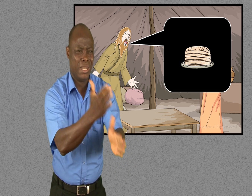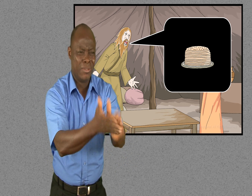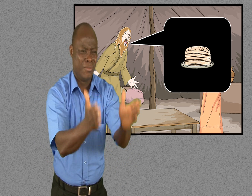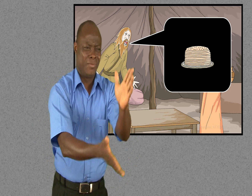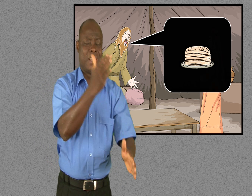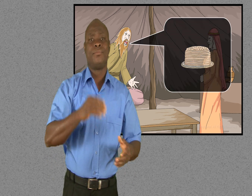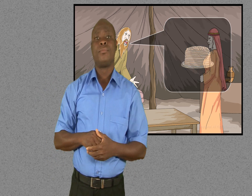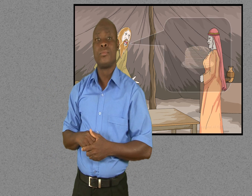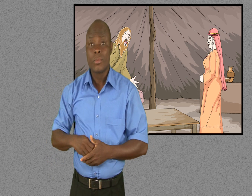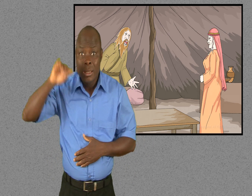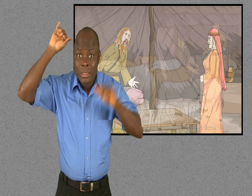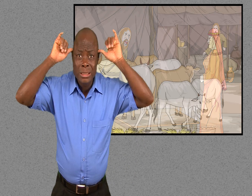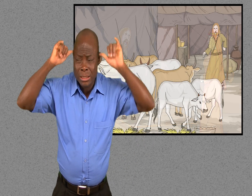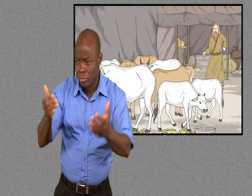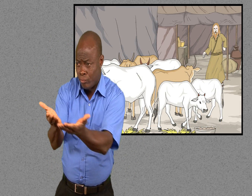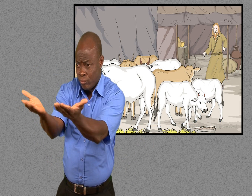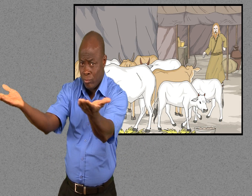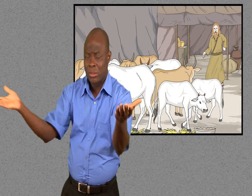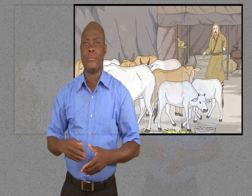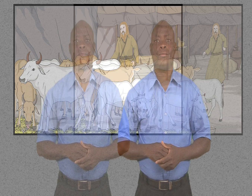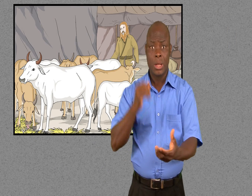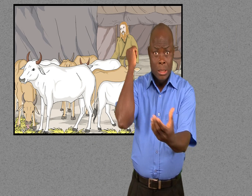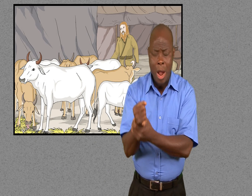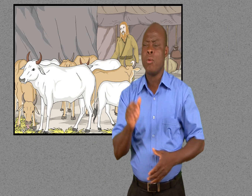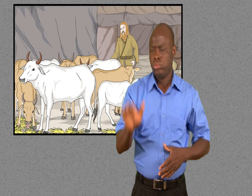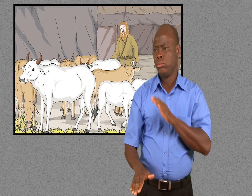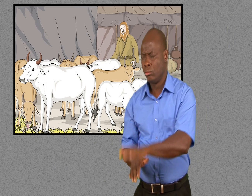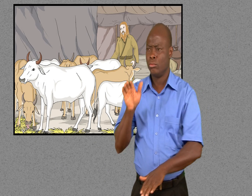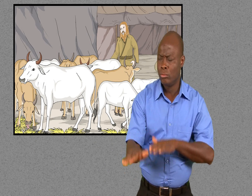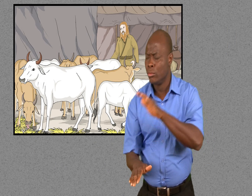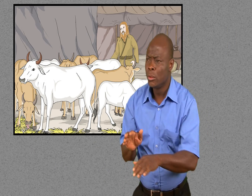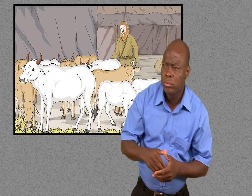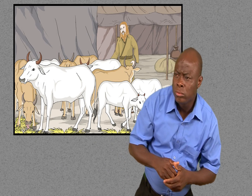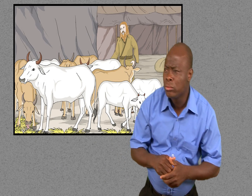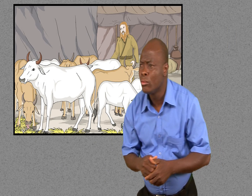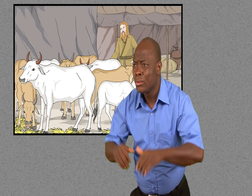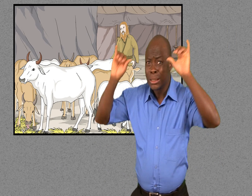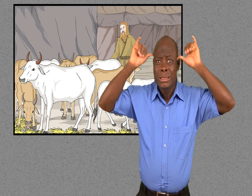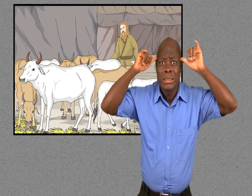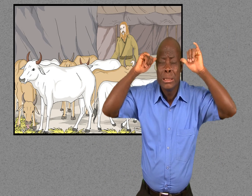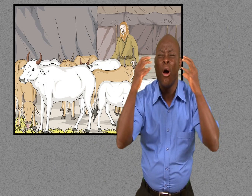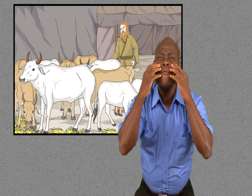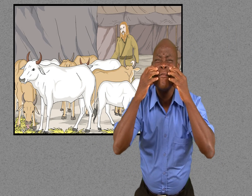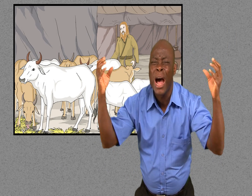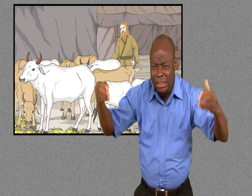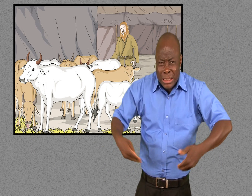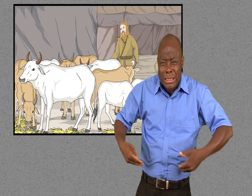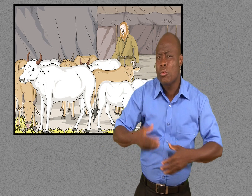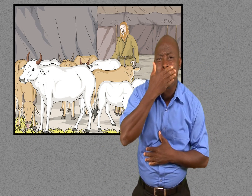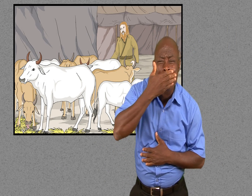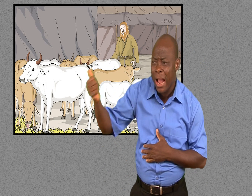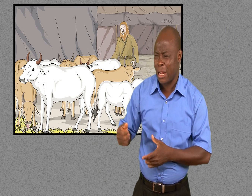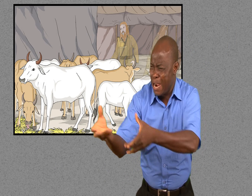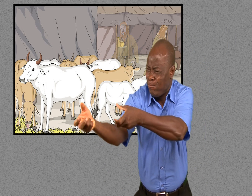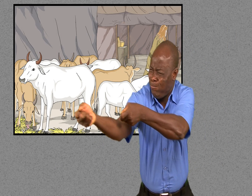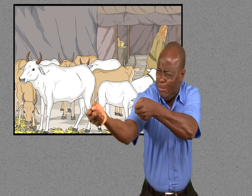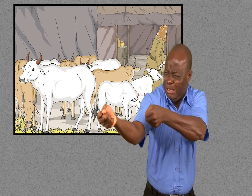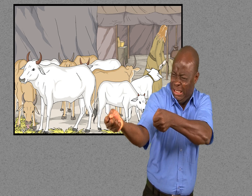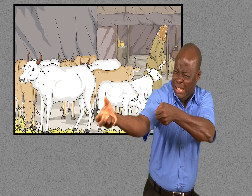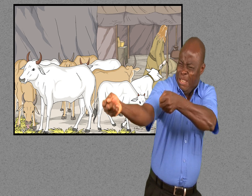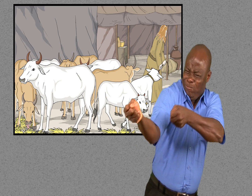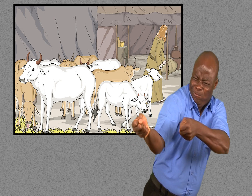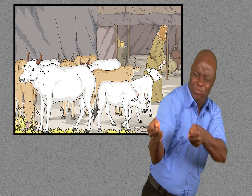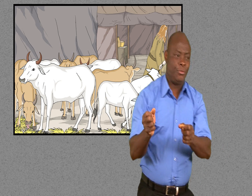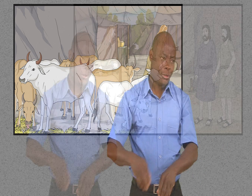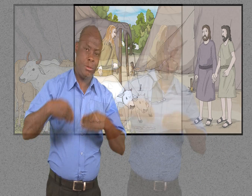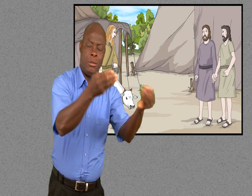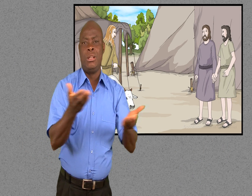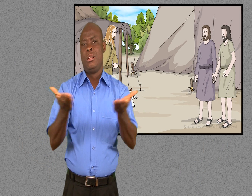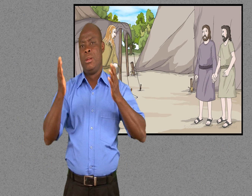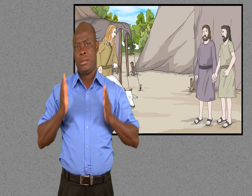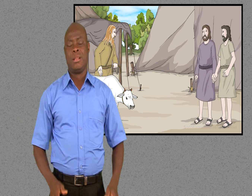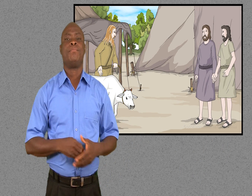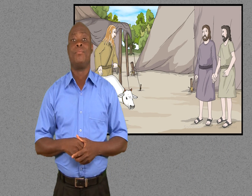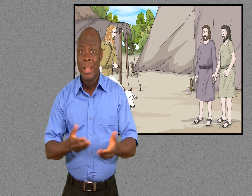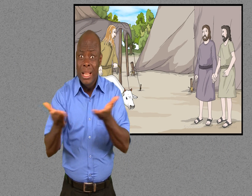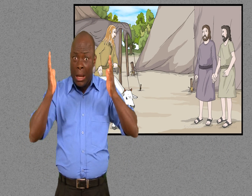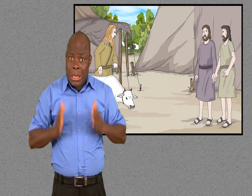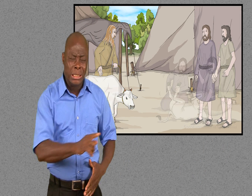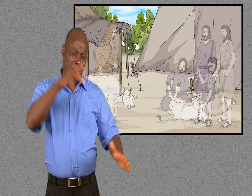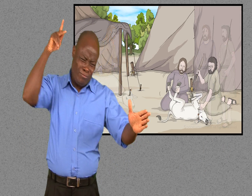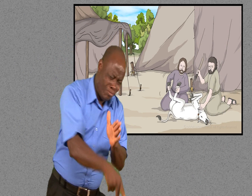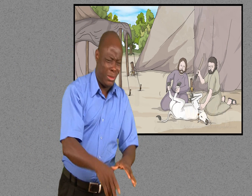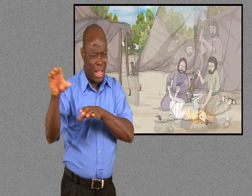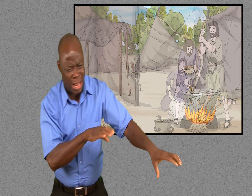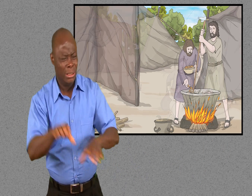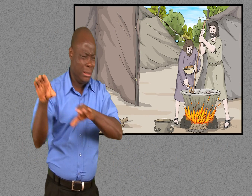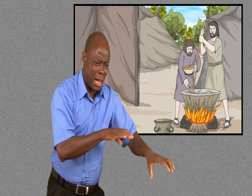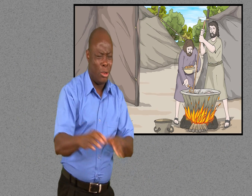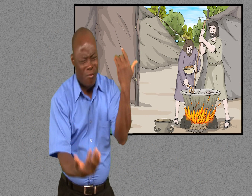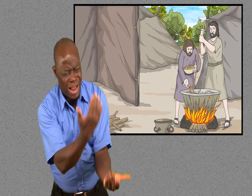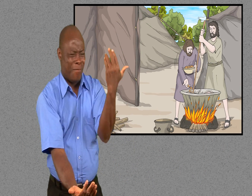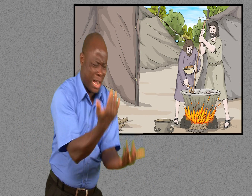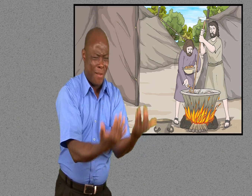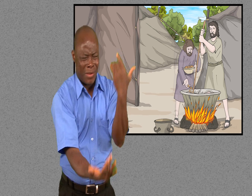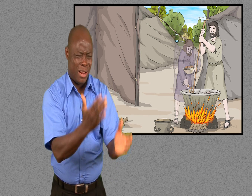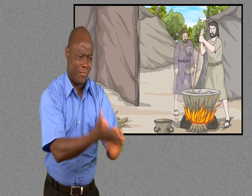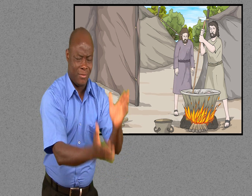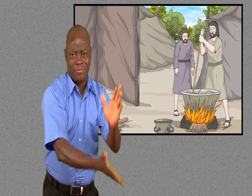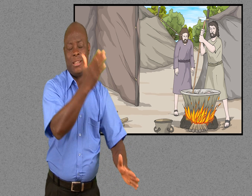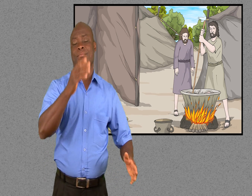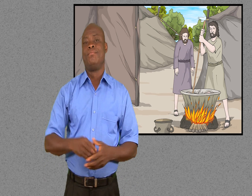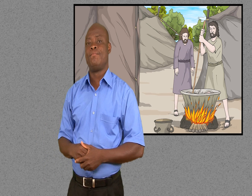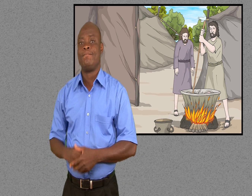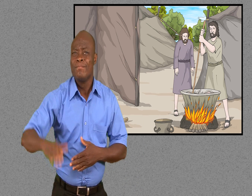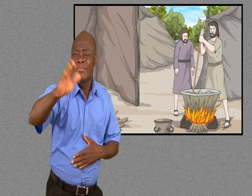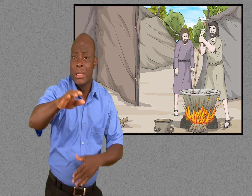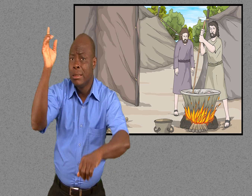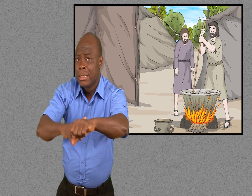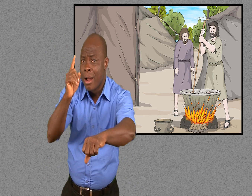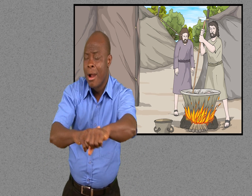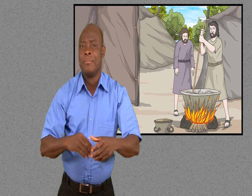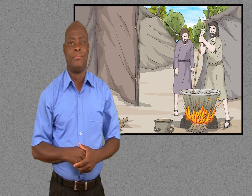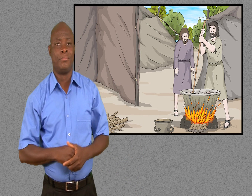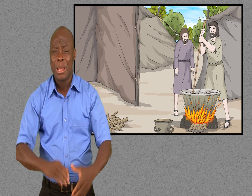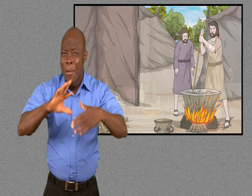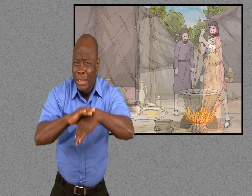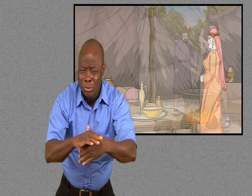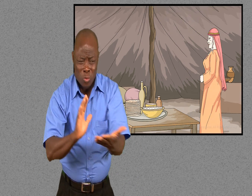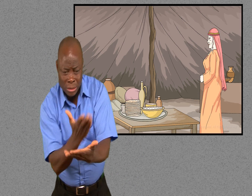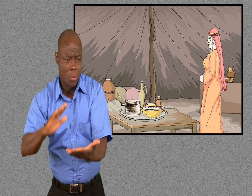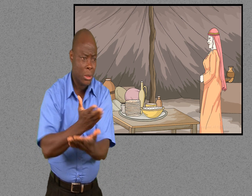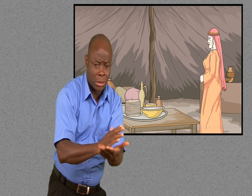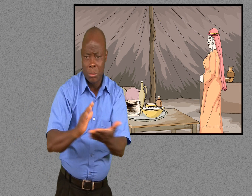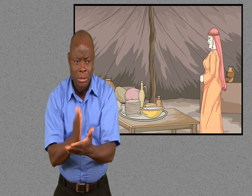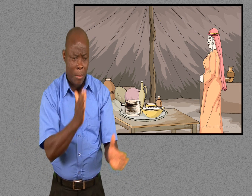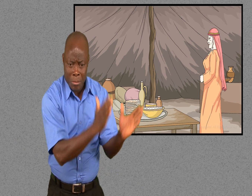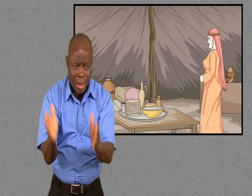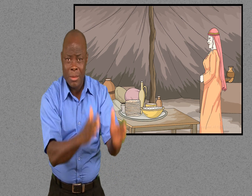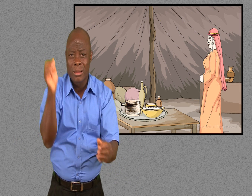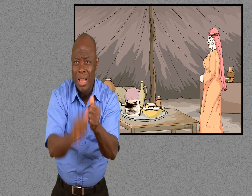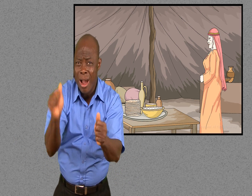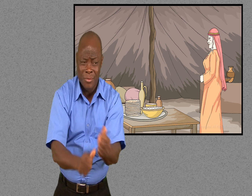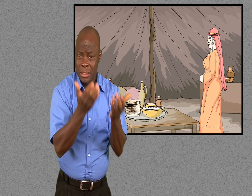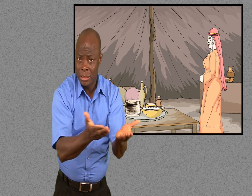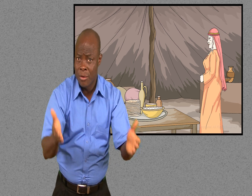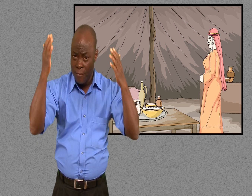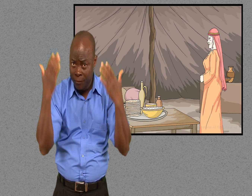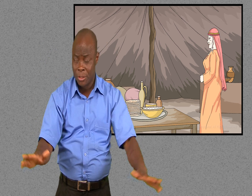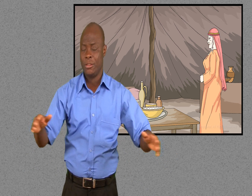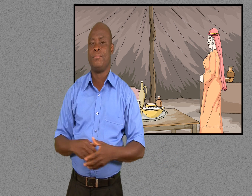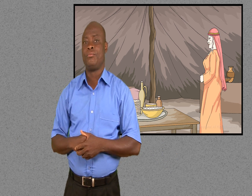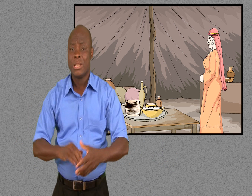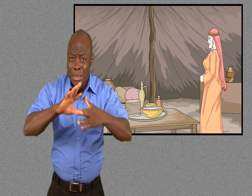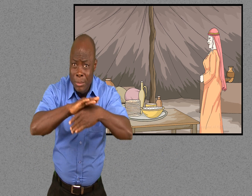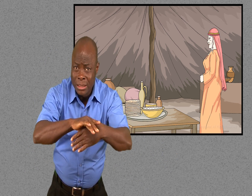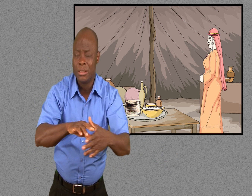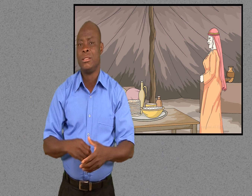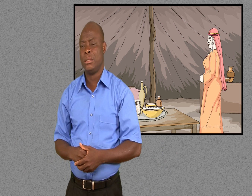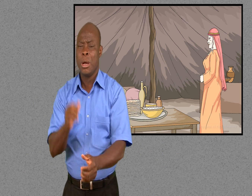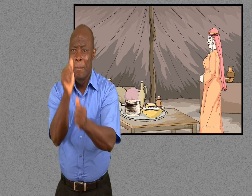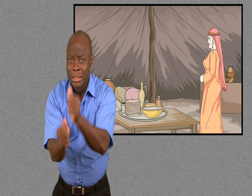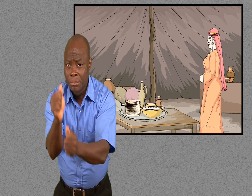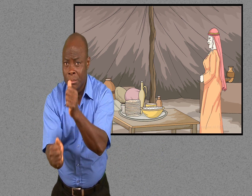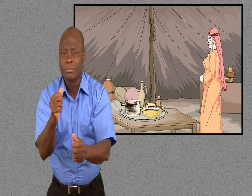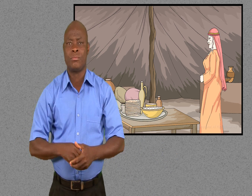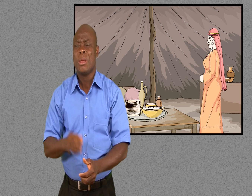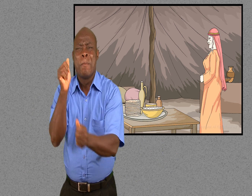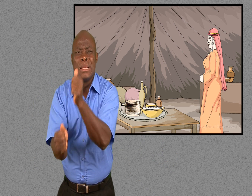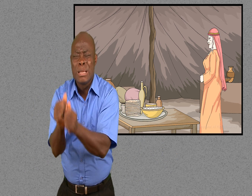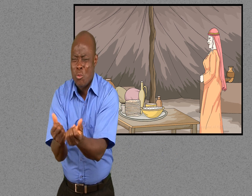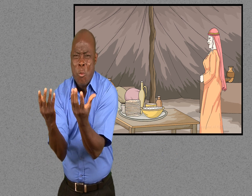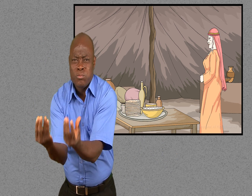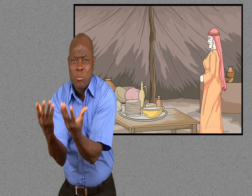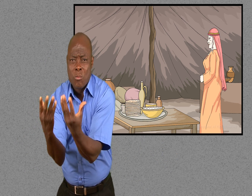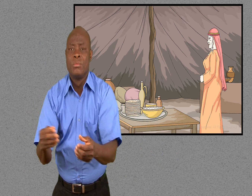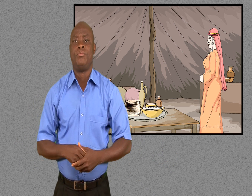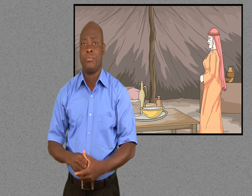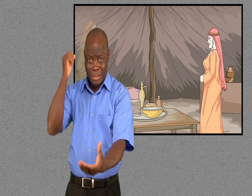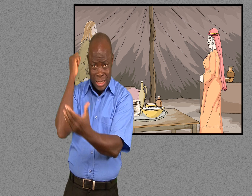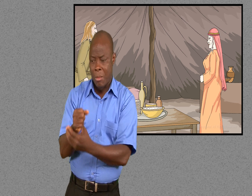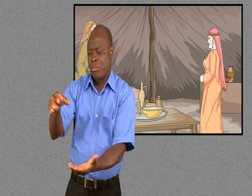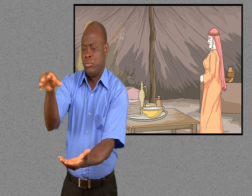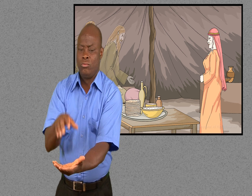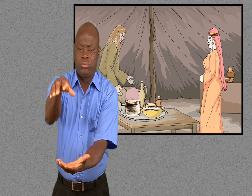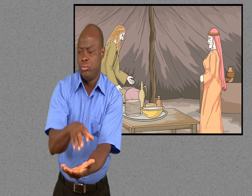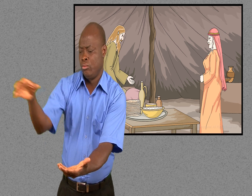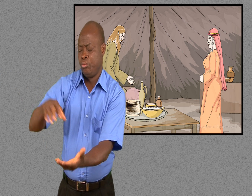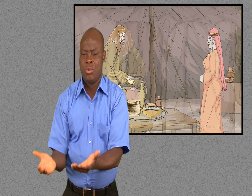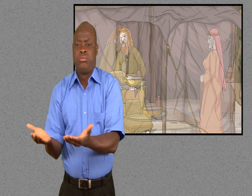Meanwhile, Abraham ran to the herd, selected a tender and choice calf, and gave it to a servant, who hurried to prepare it.